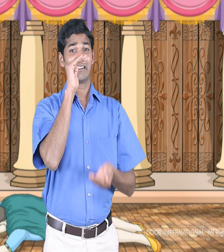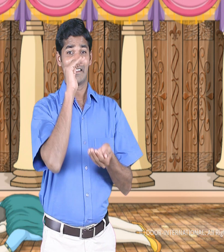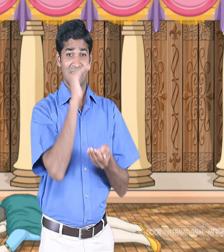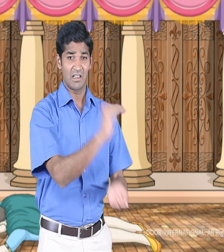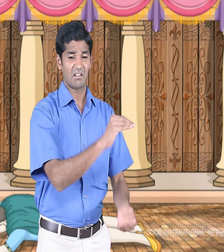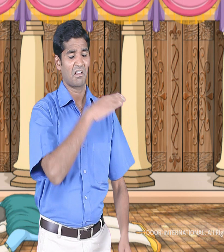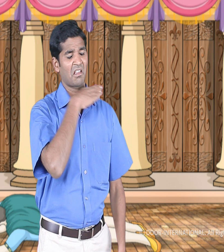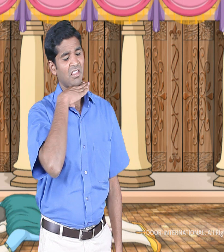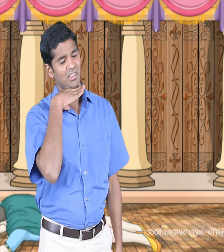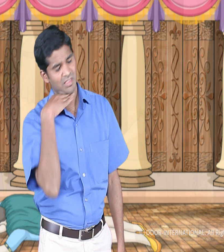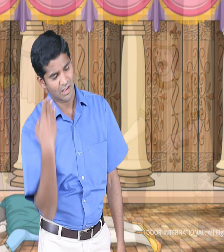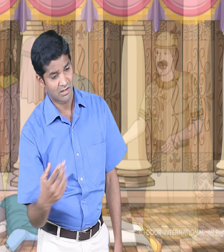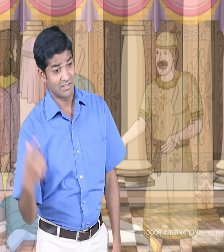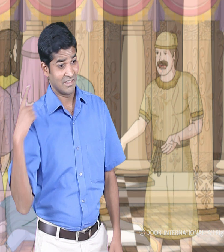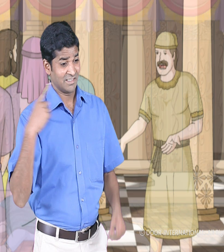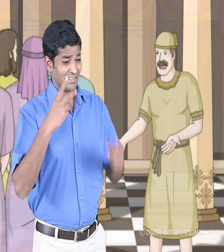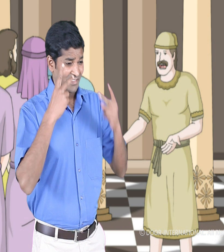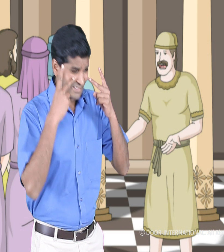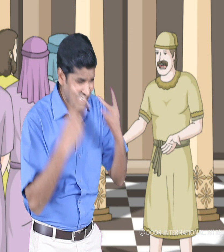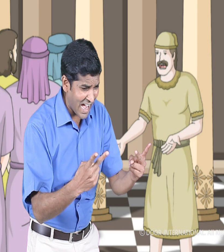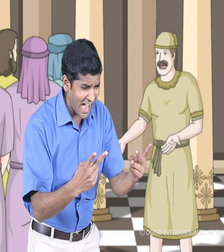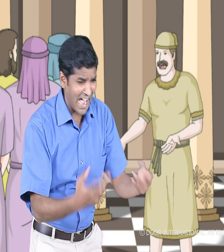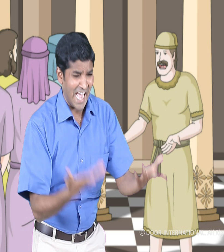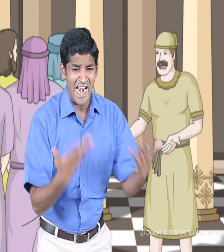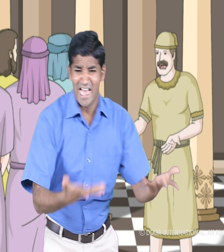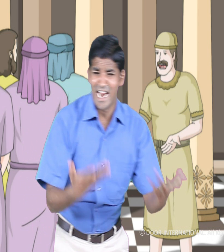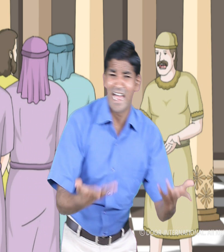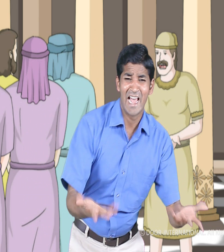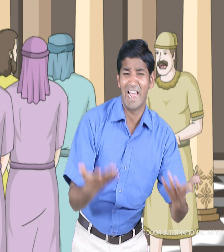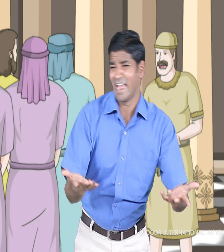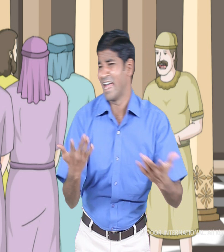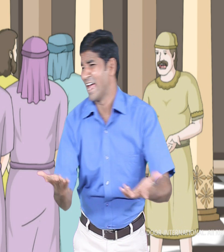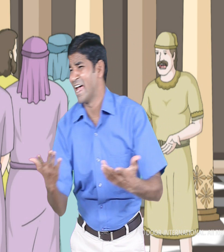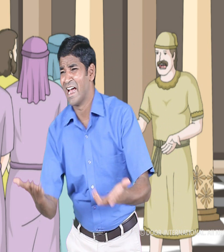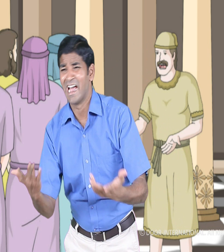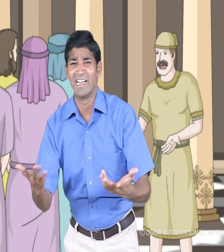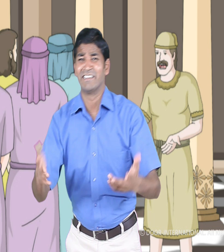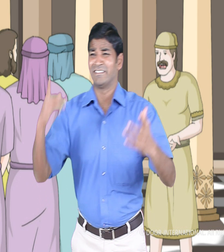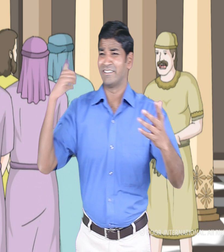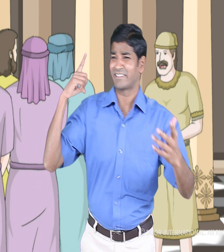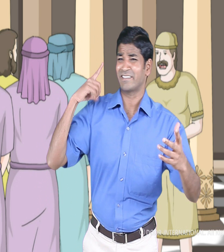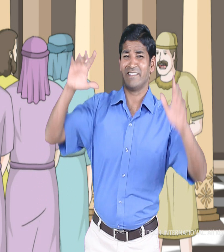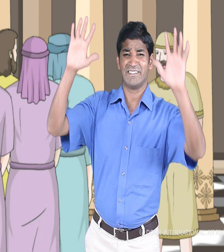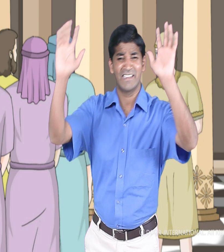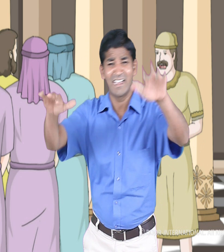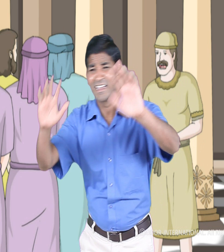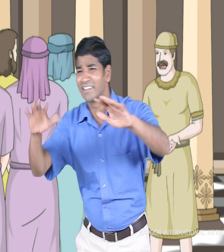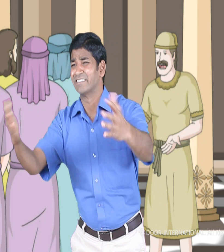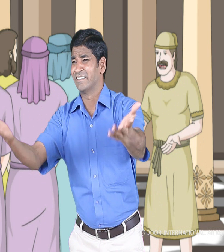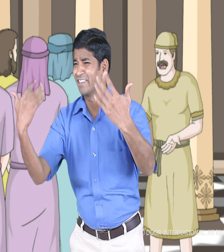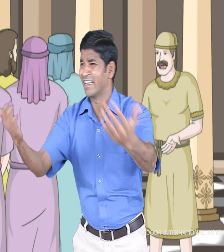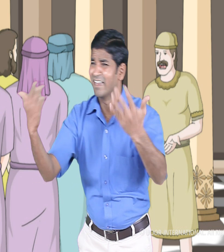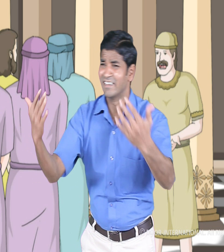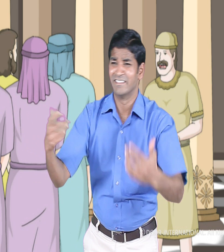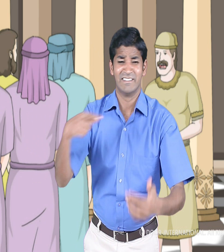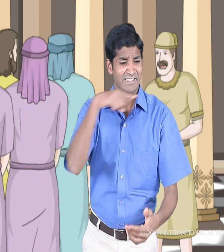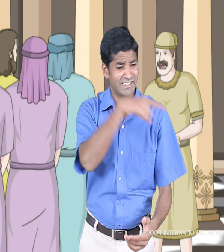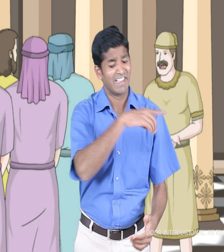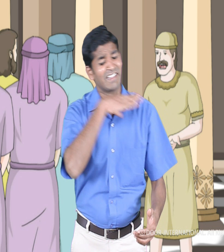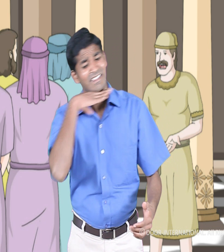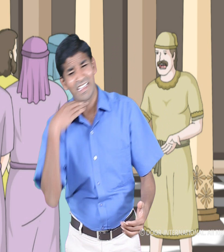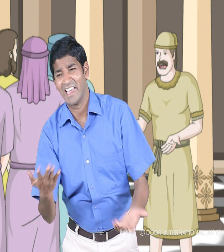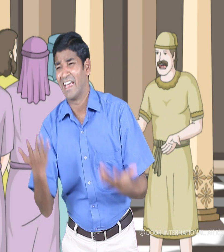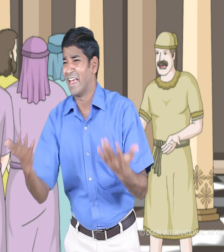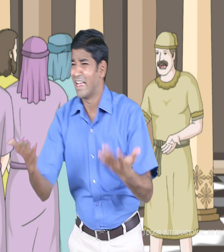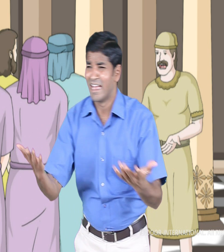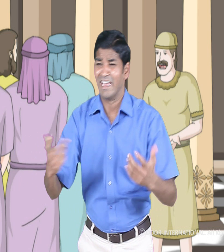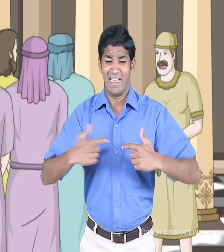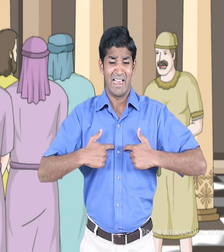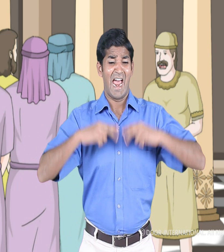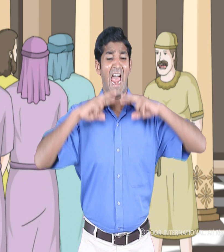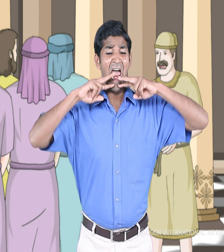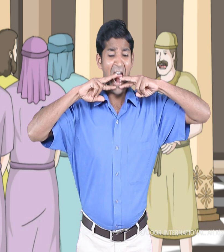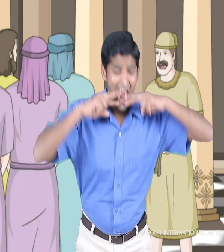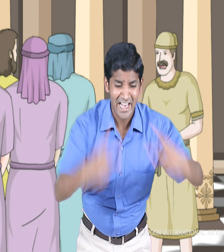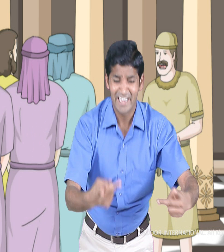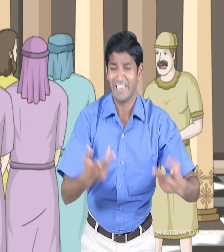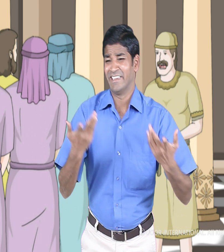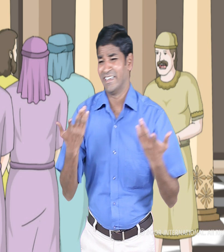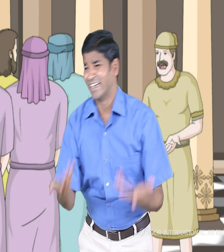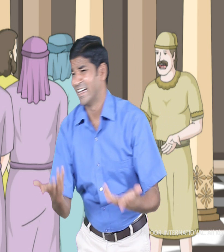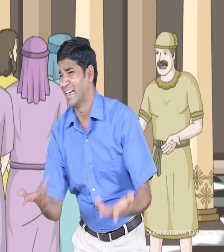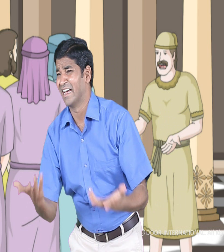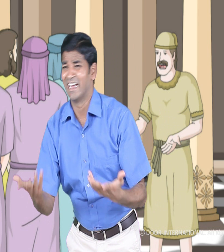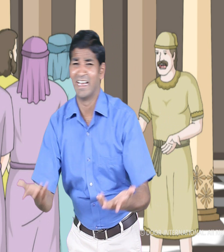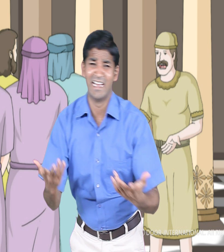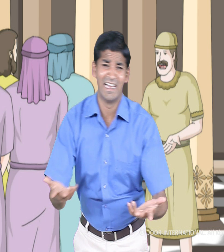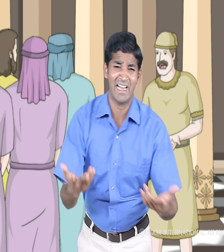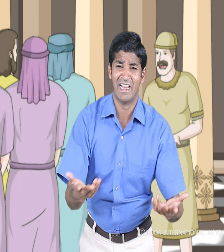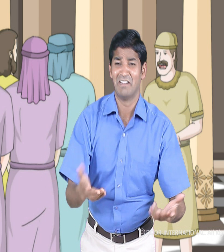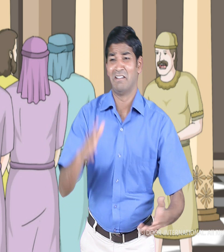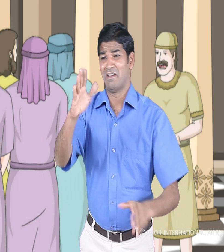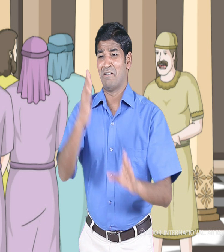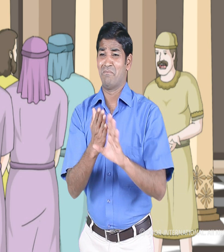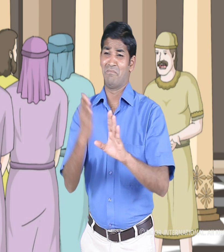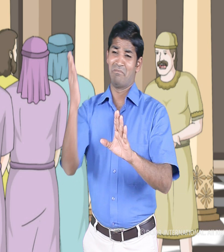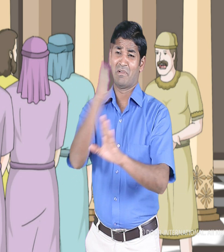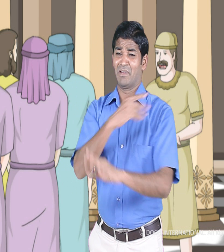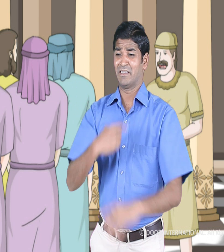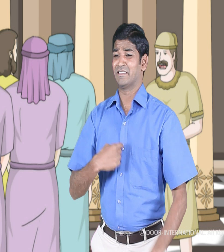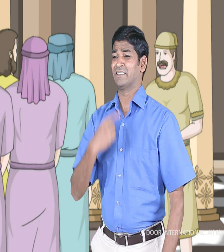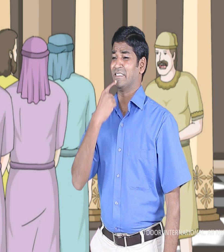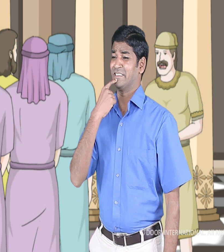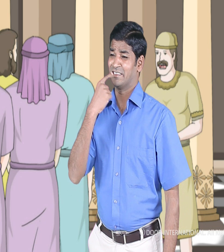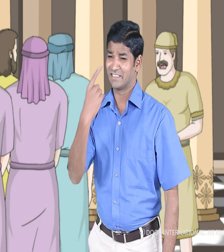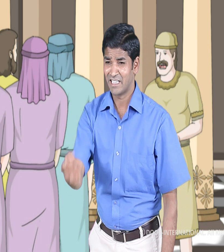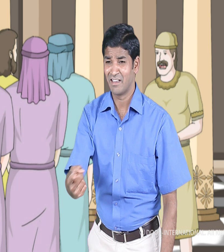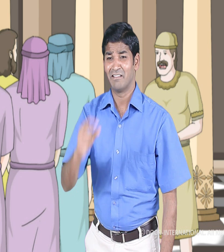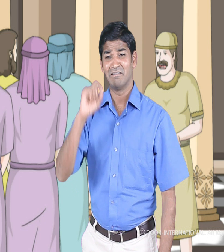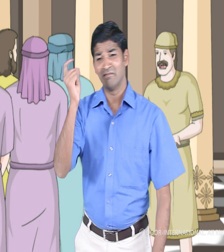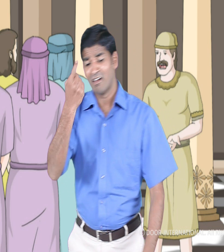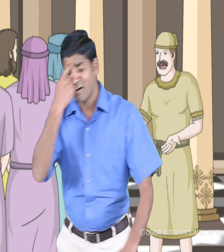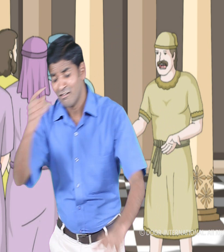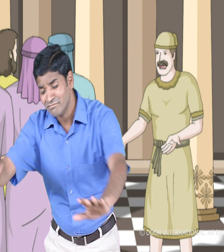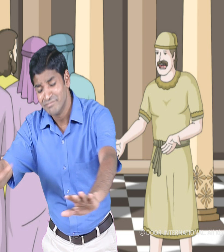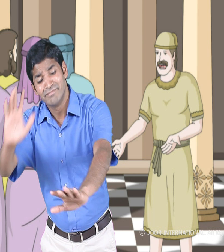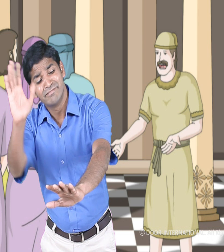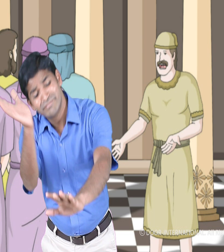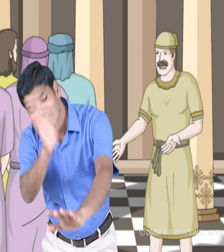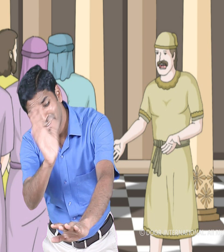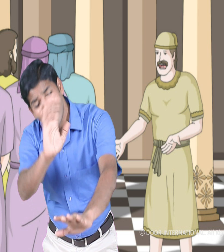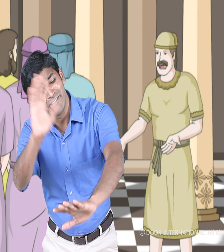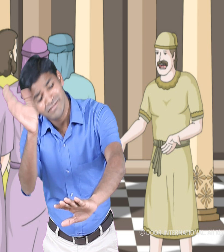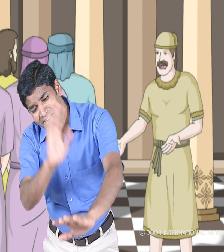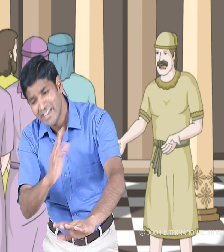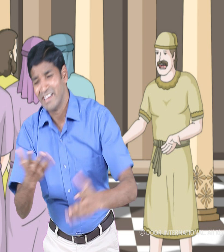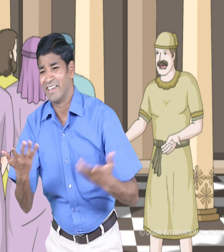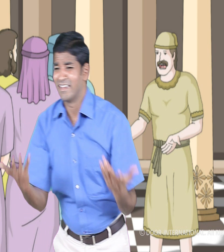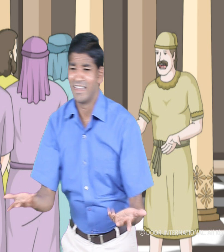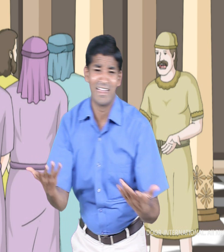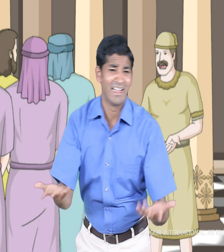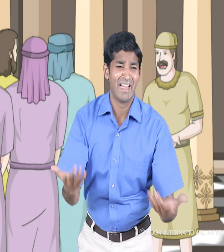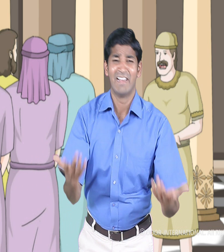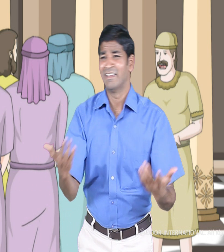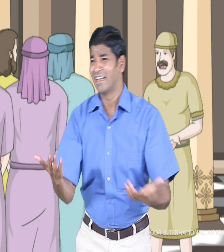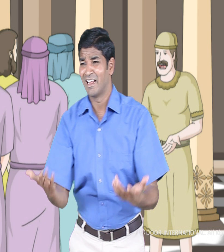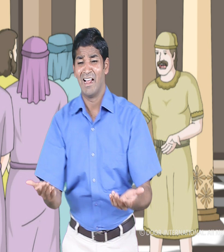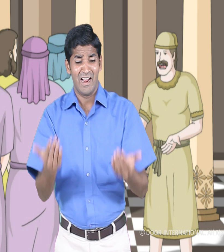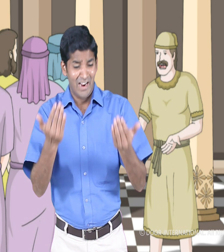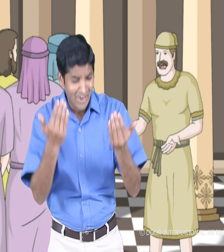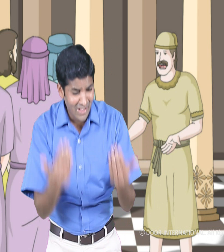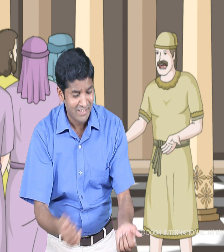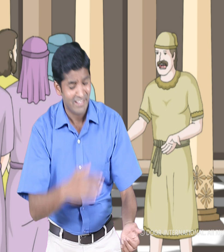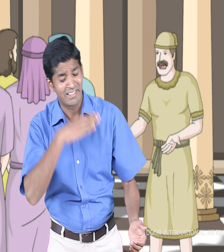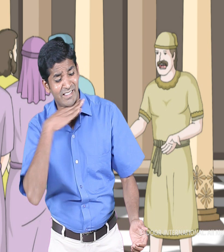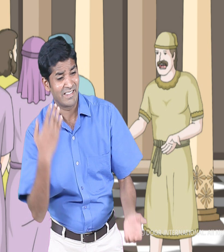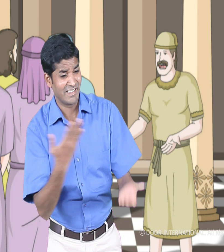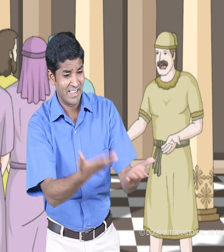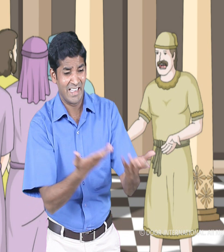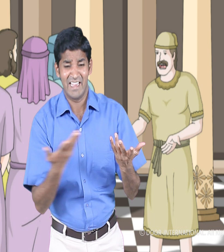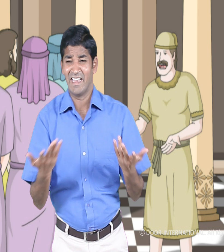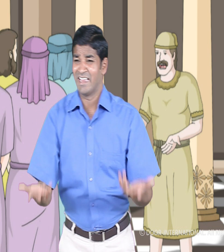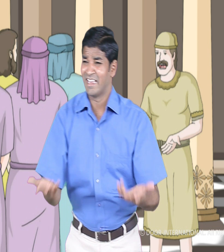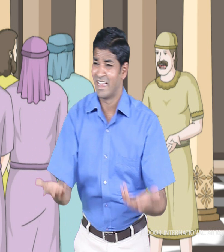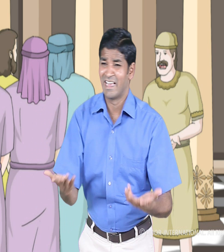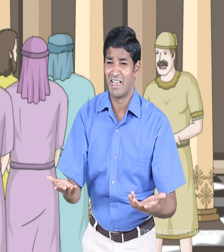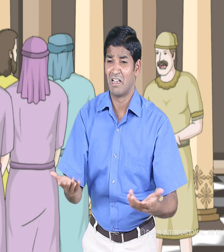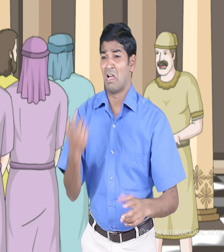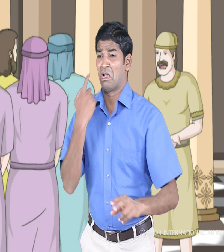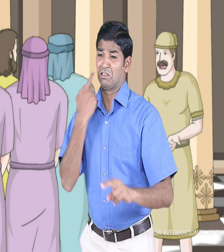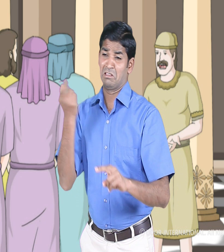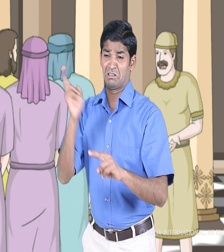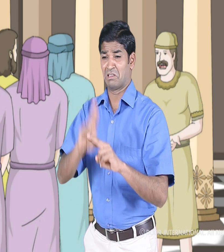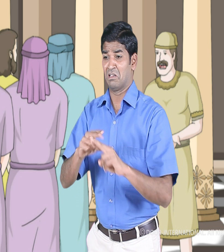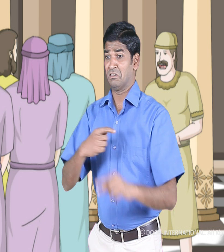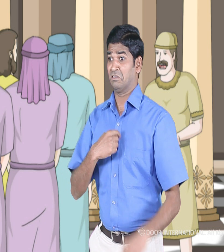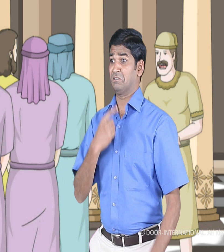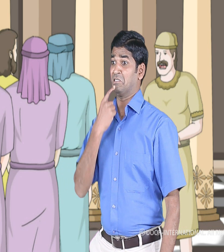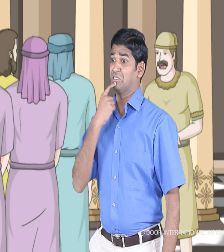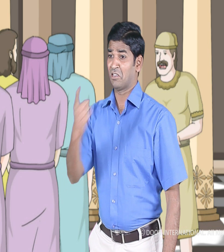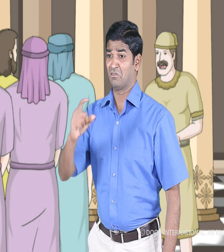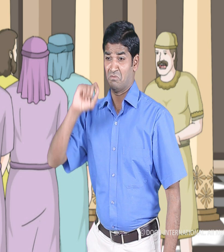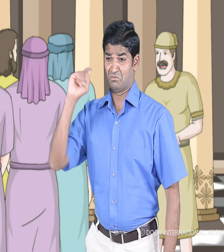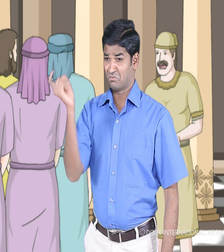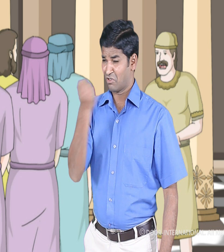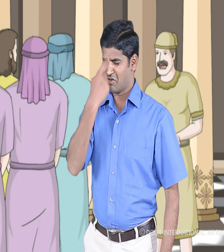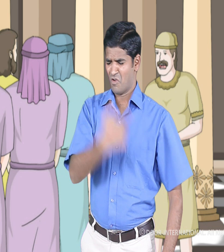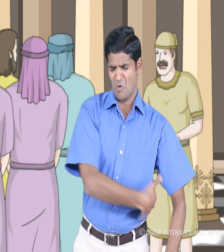But David’s servants were afraid to tell him that the child was dead, for they said, “Look, while the child was alive, we spoke to him, and he would not listen to us.